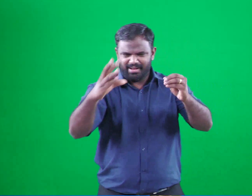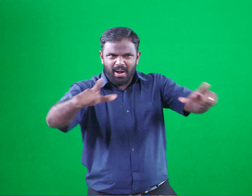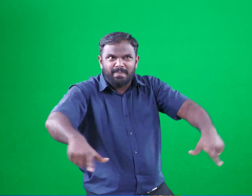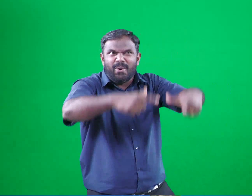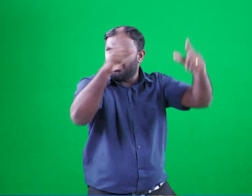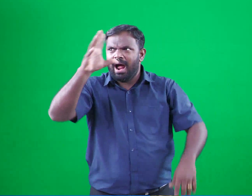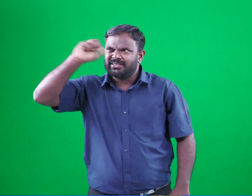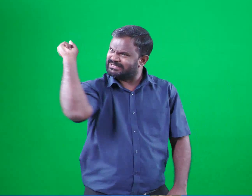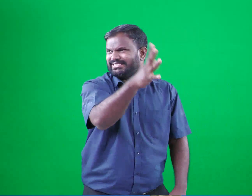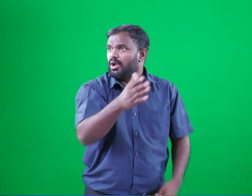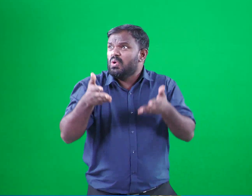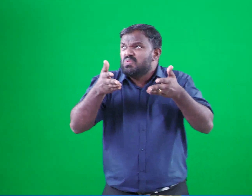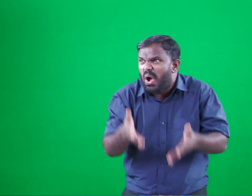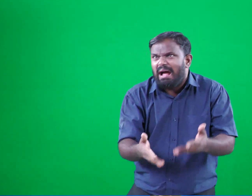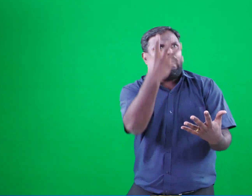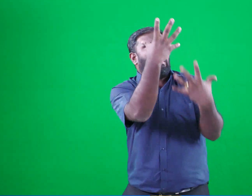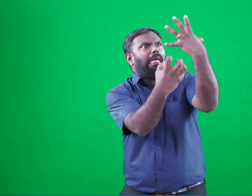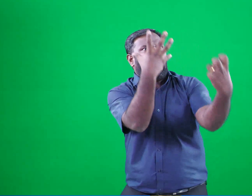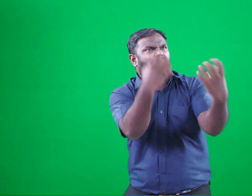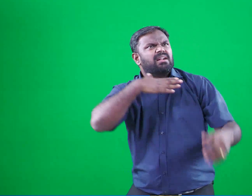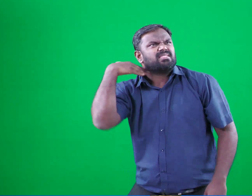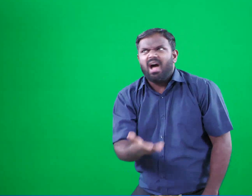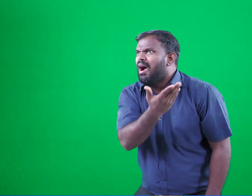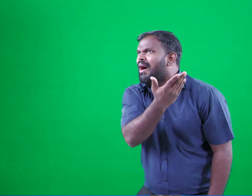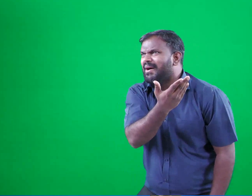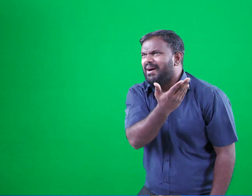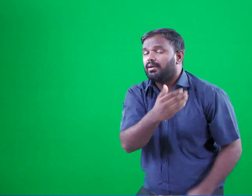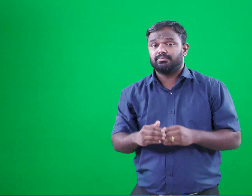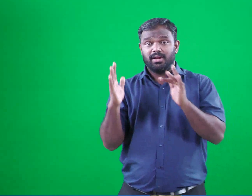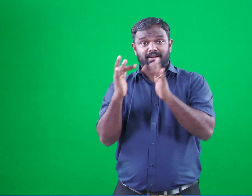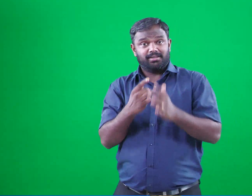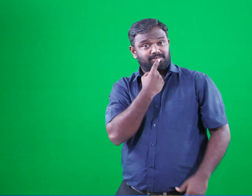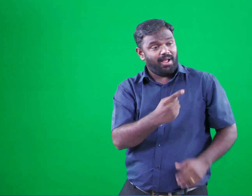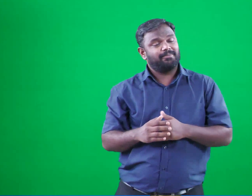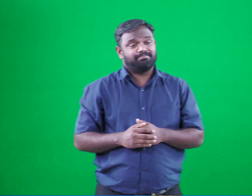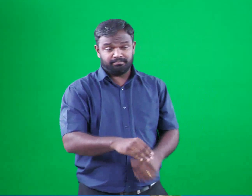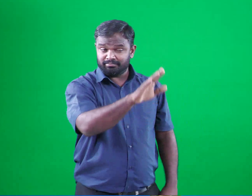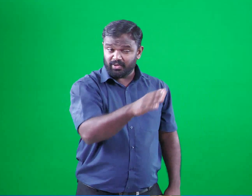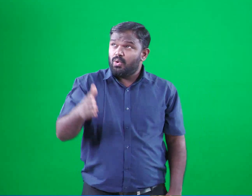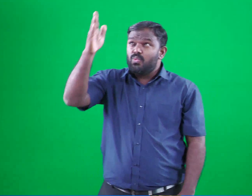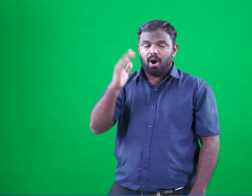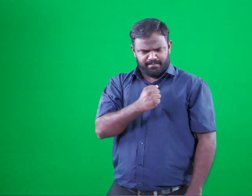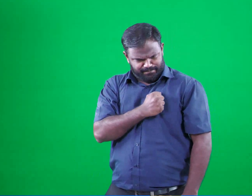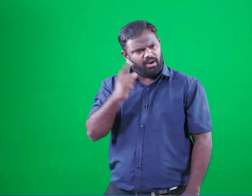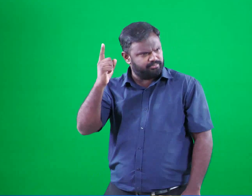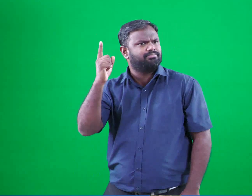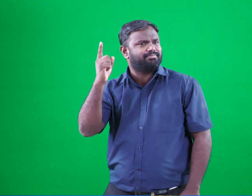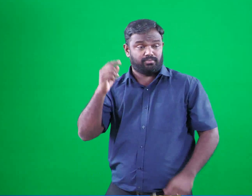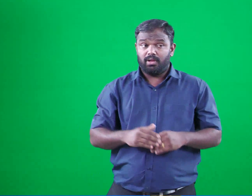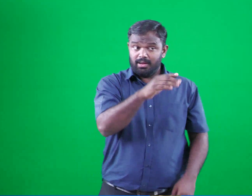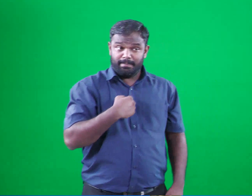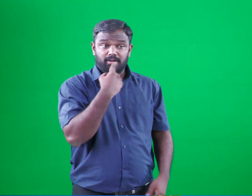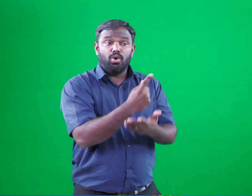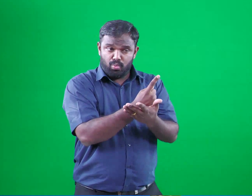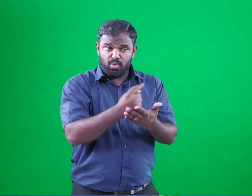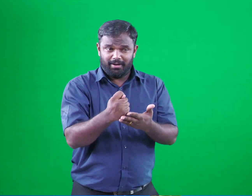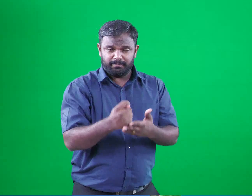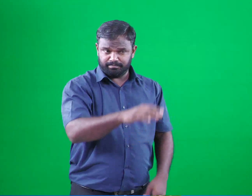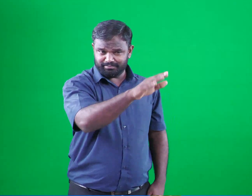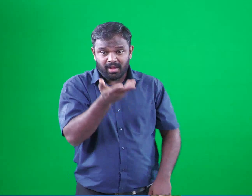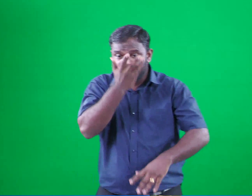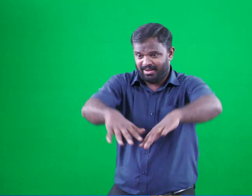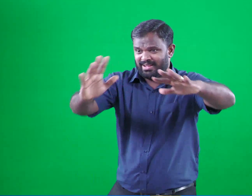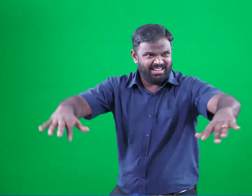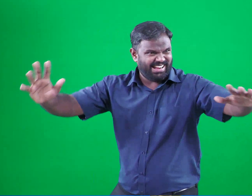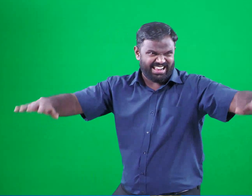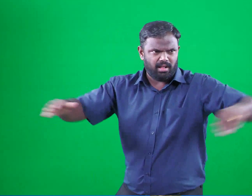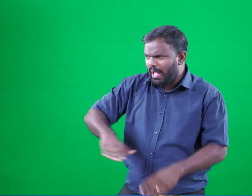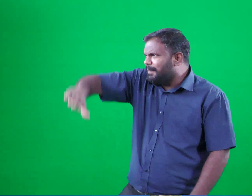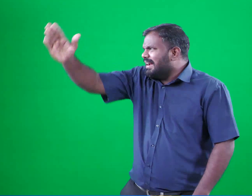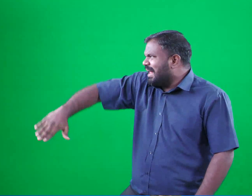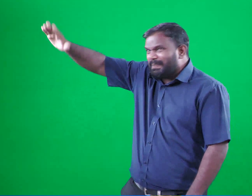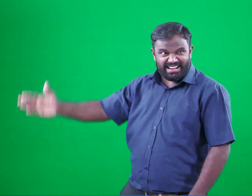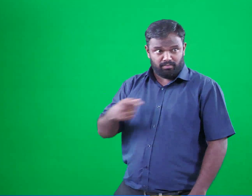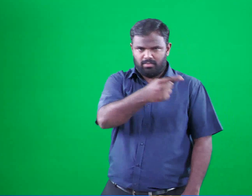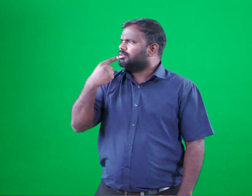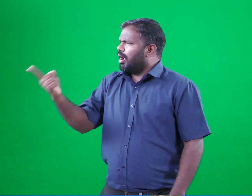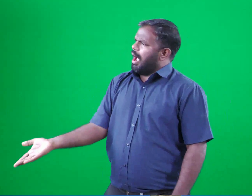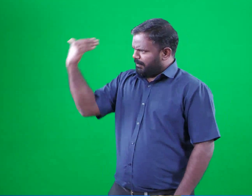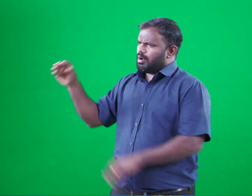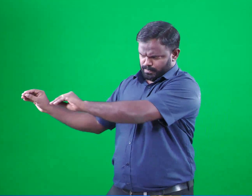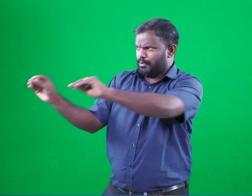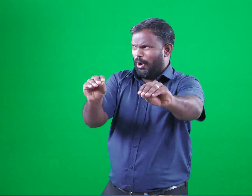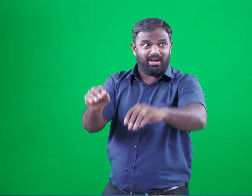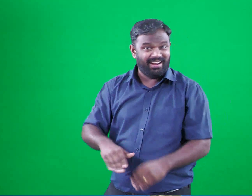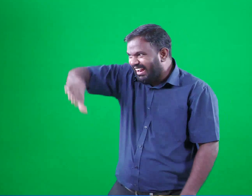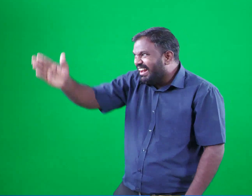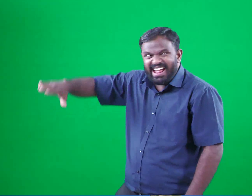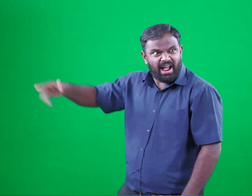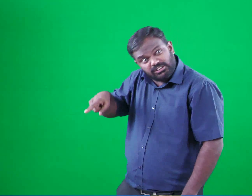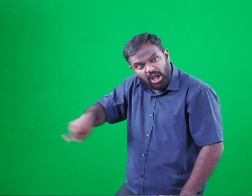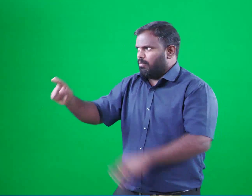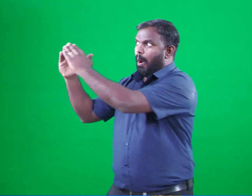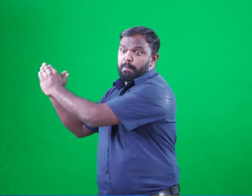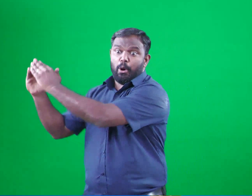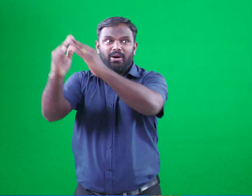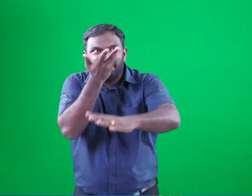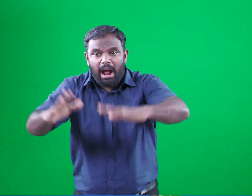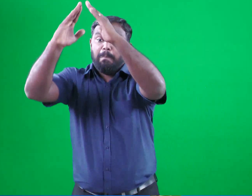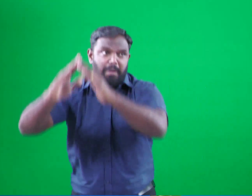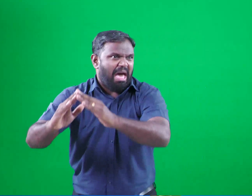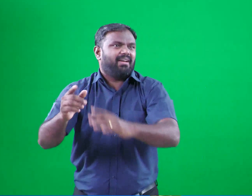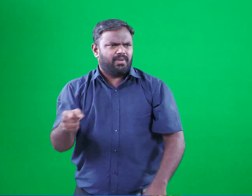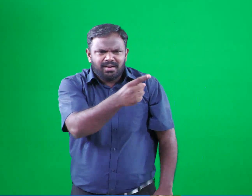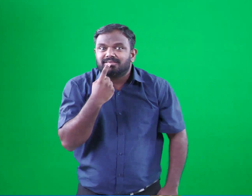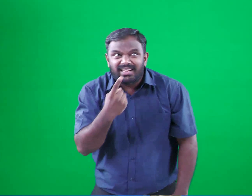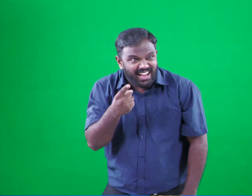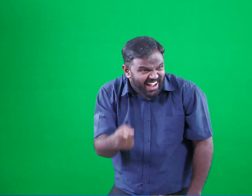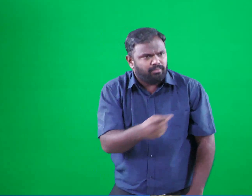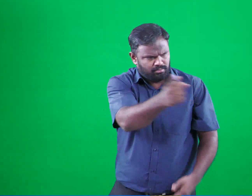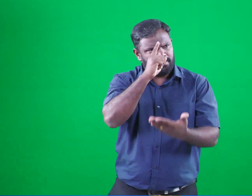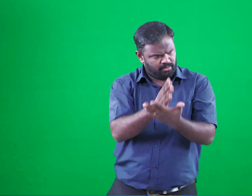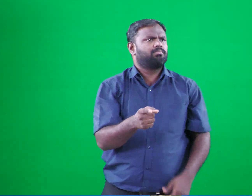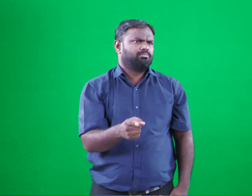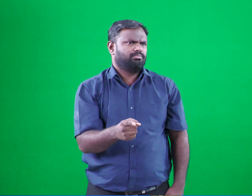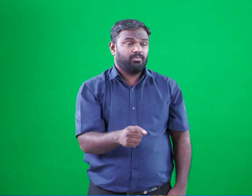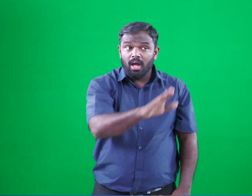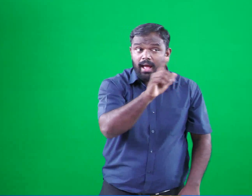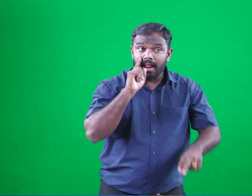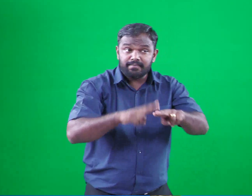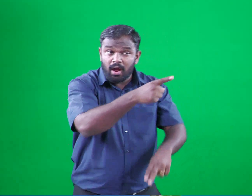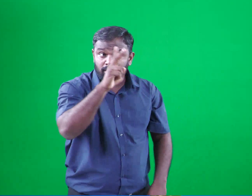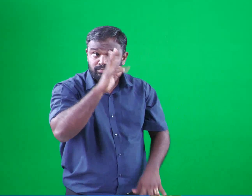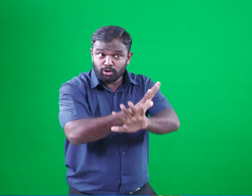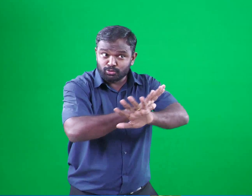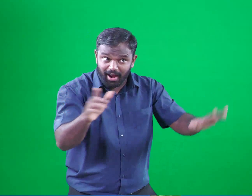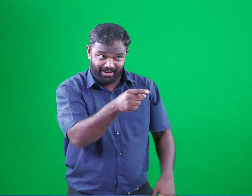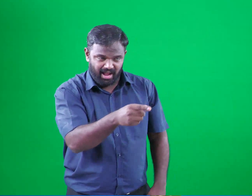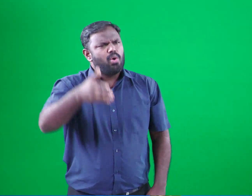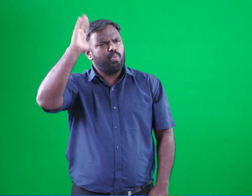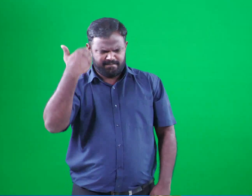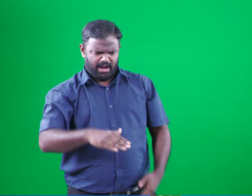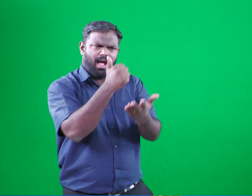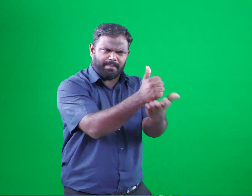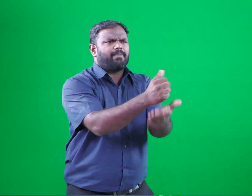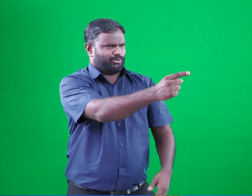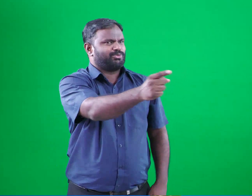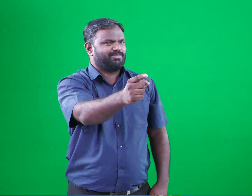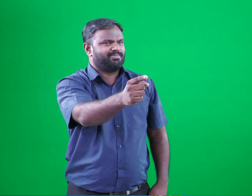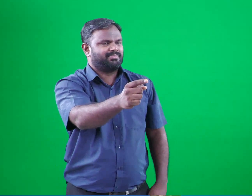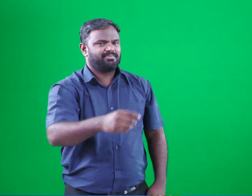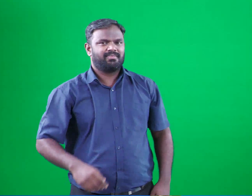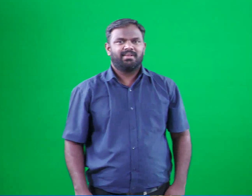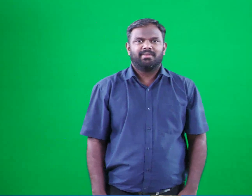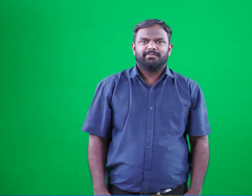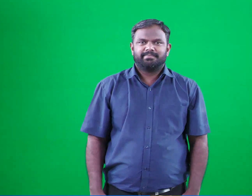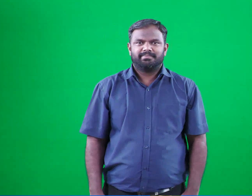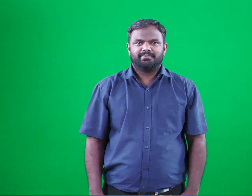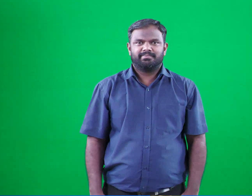"Truly I tell you that if anyone says to this mountain, ' Be lifted up and thrown into the sea,' and has no doubt in his heart but believes that it will happen, it will be done for him.